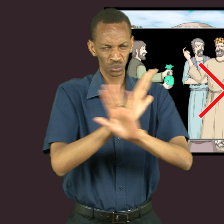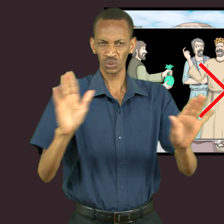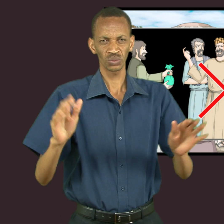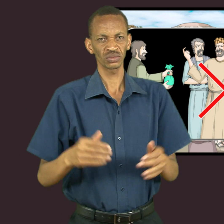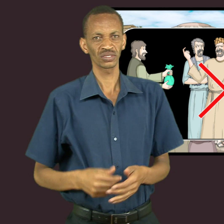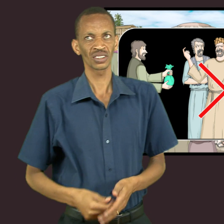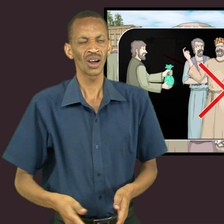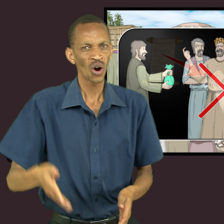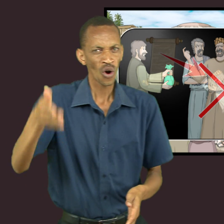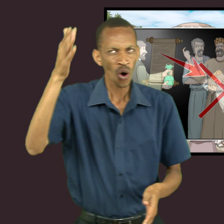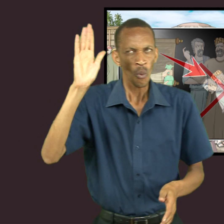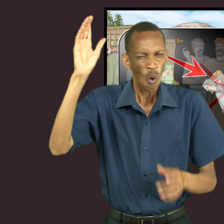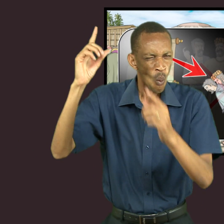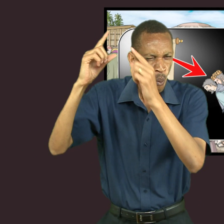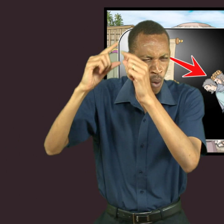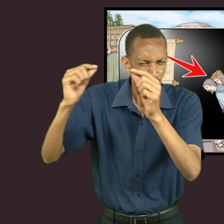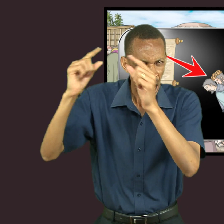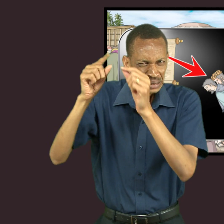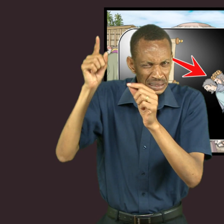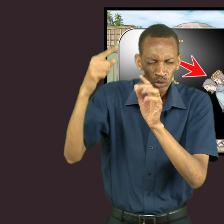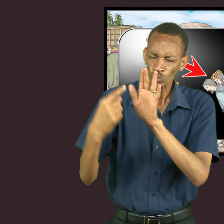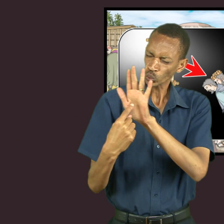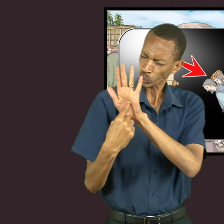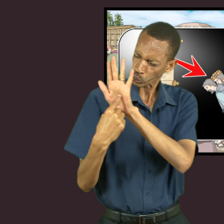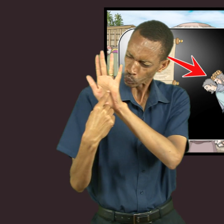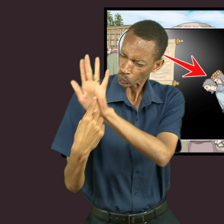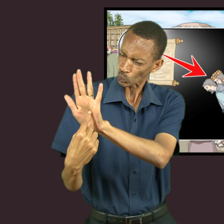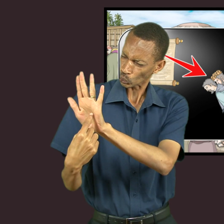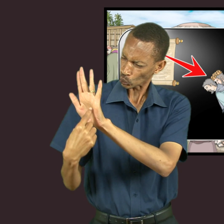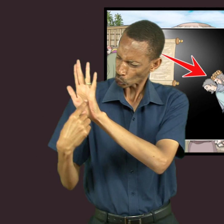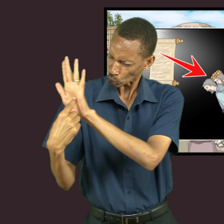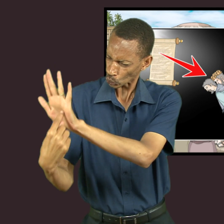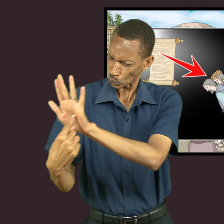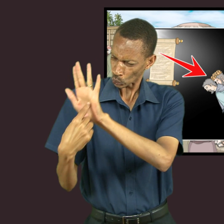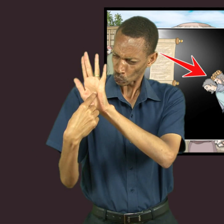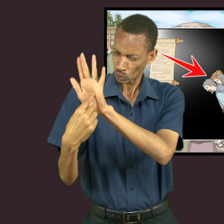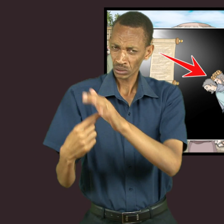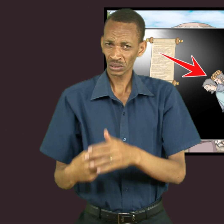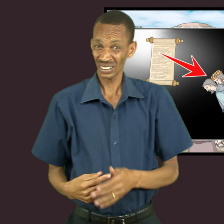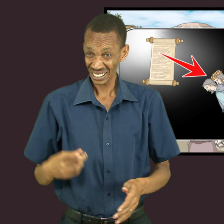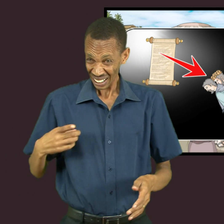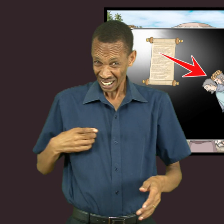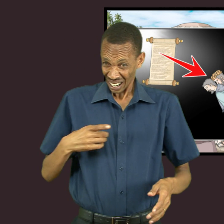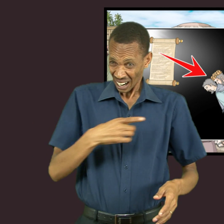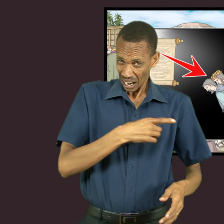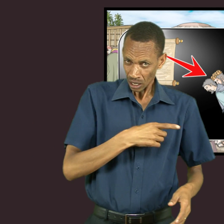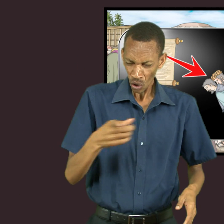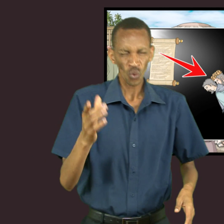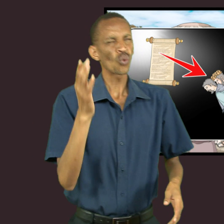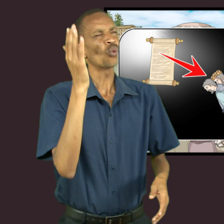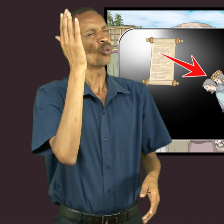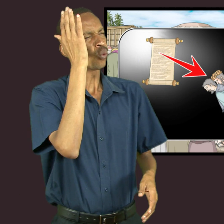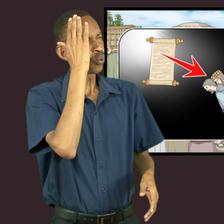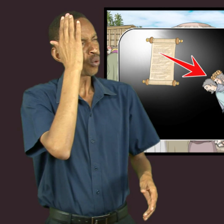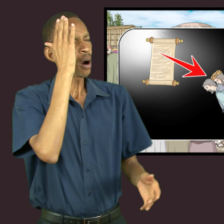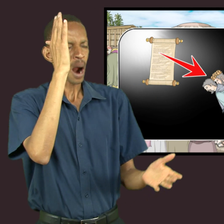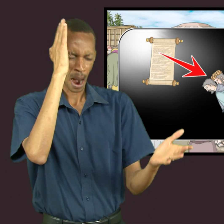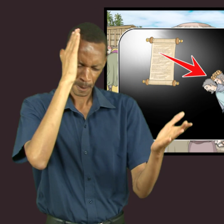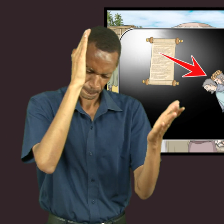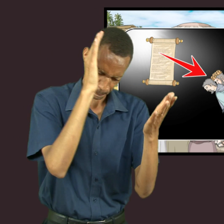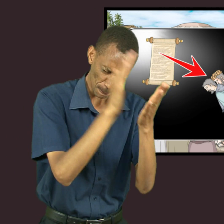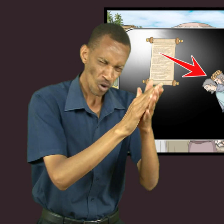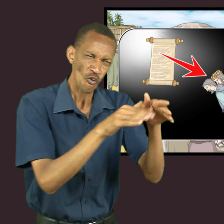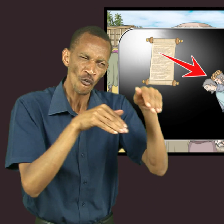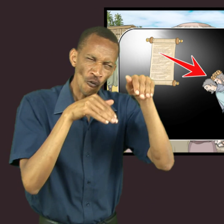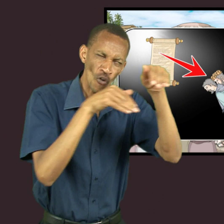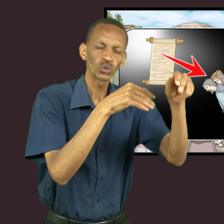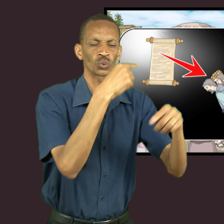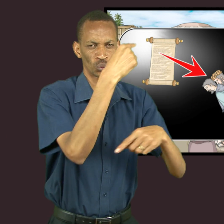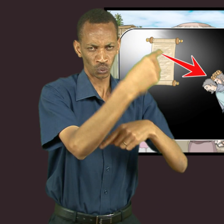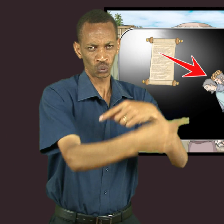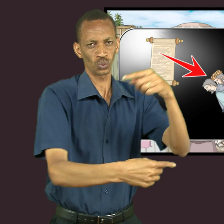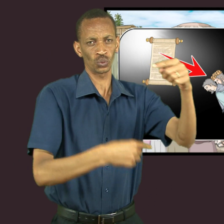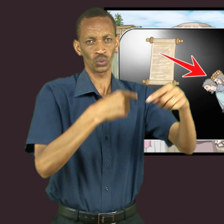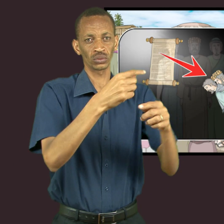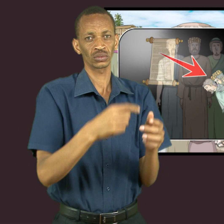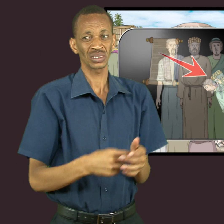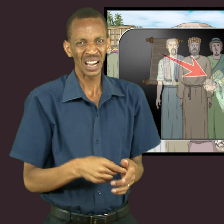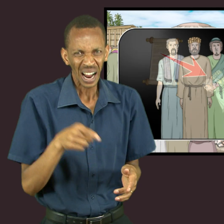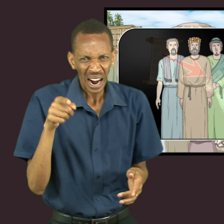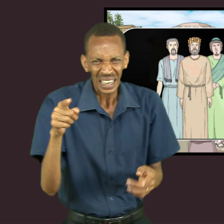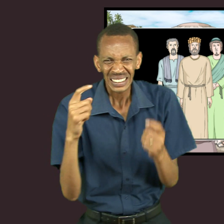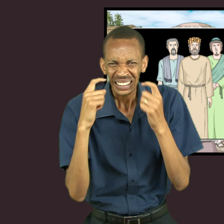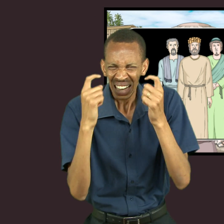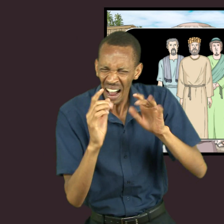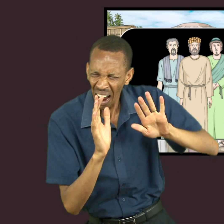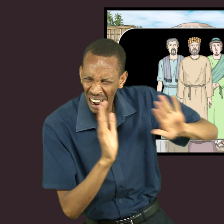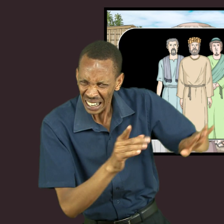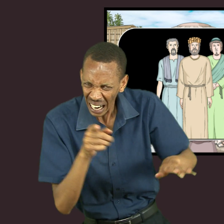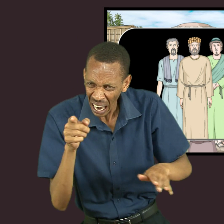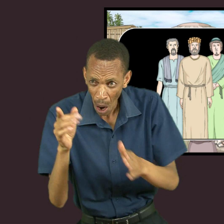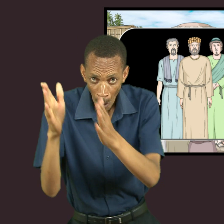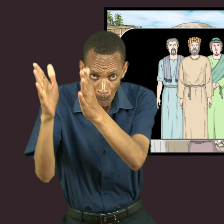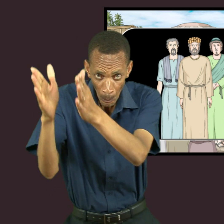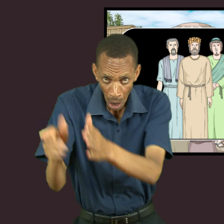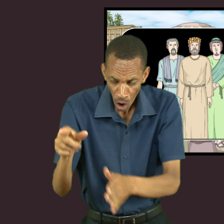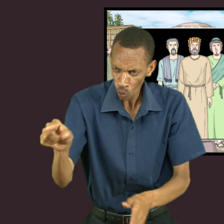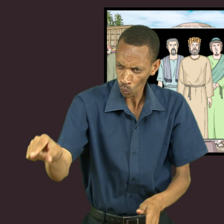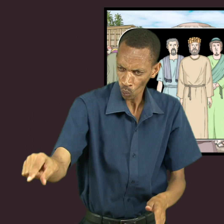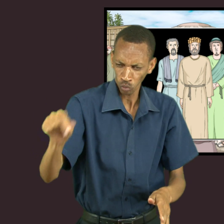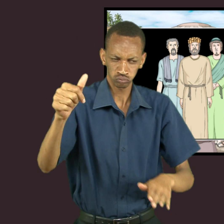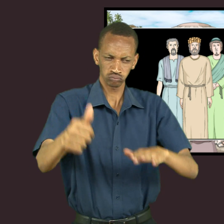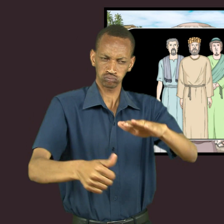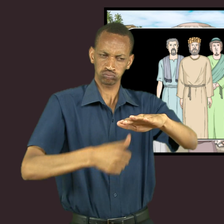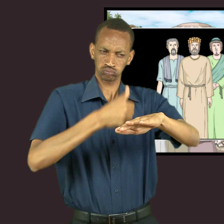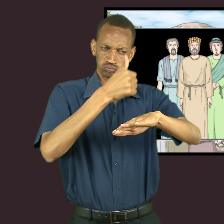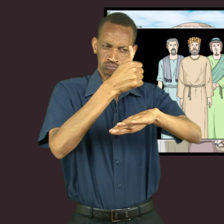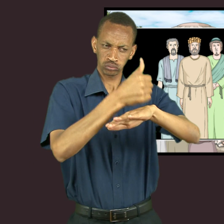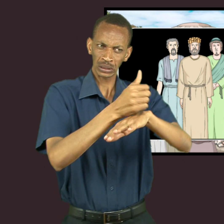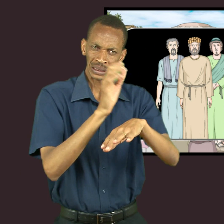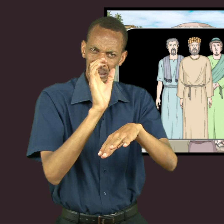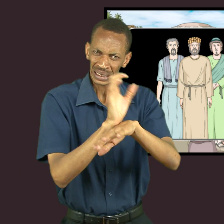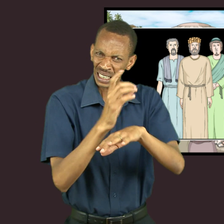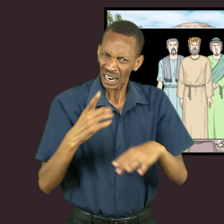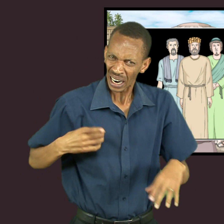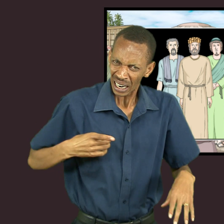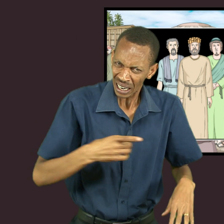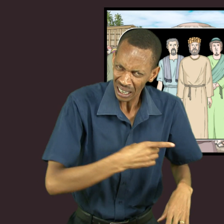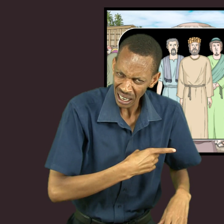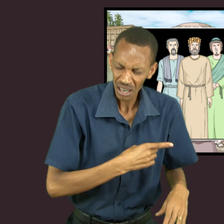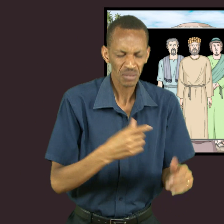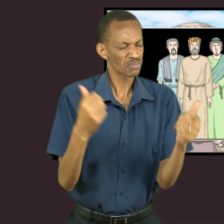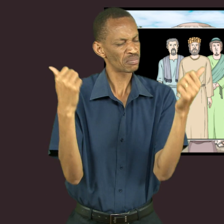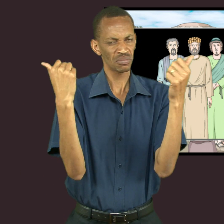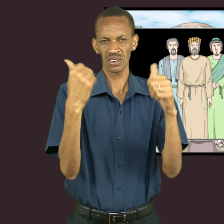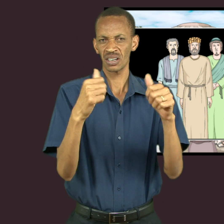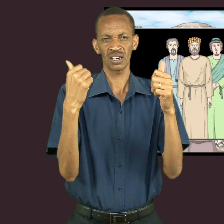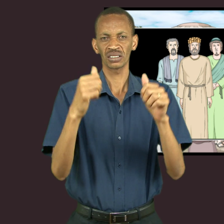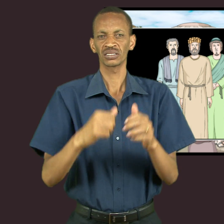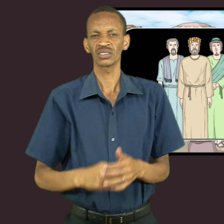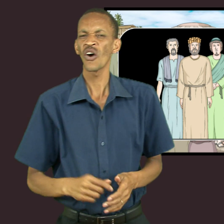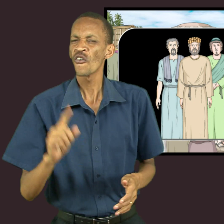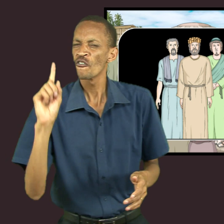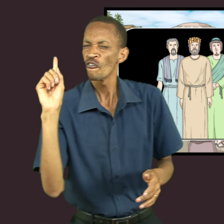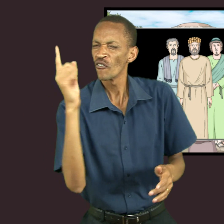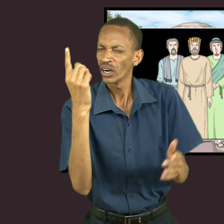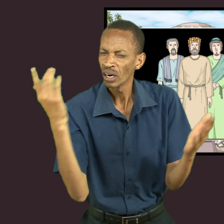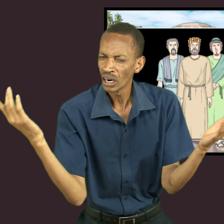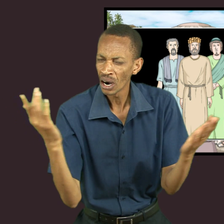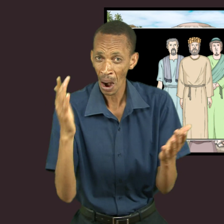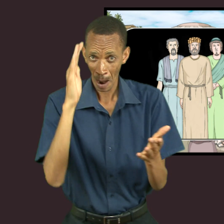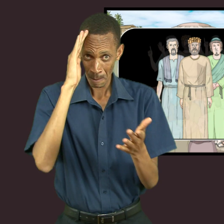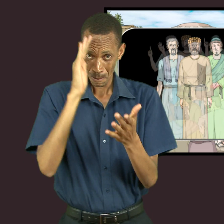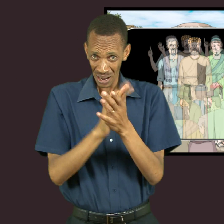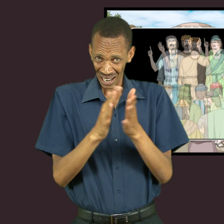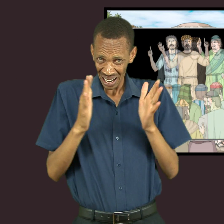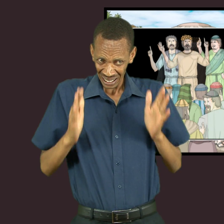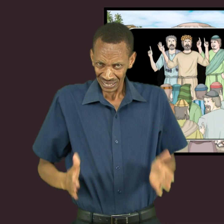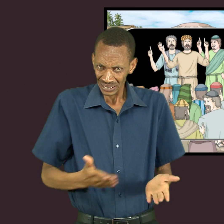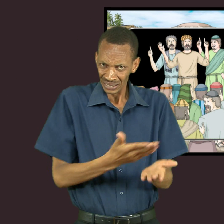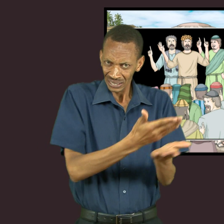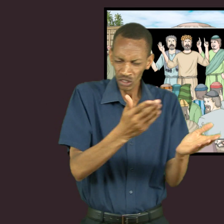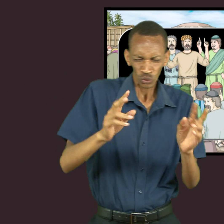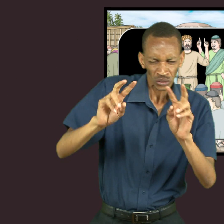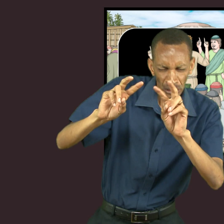They must hold to the mystery of the faith with a clear conscience.